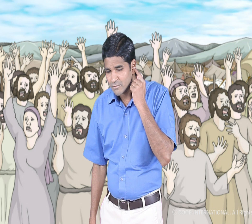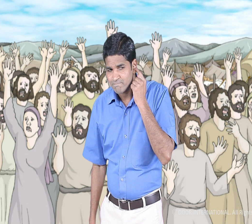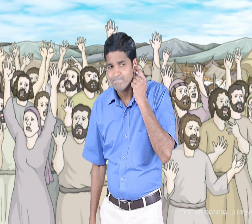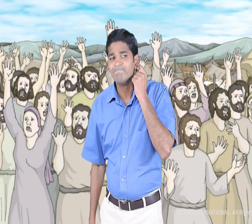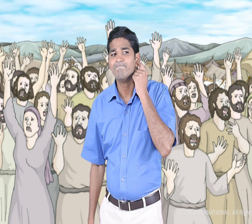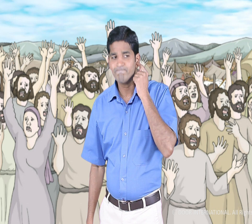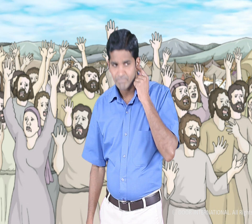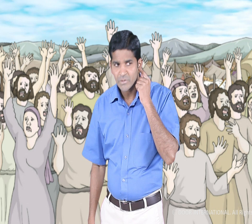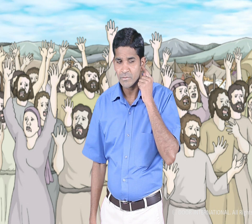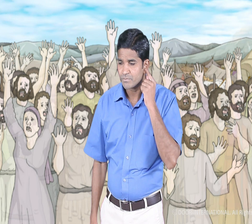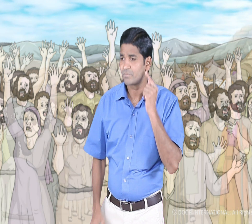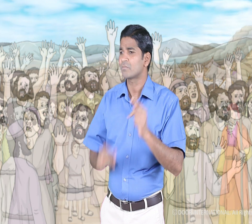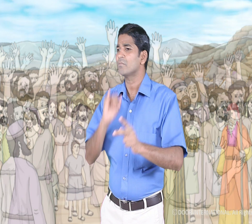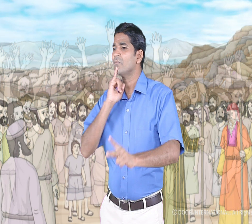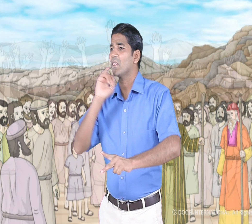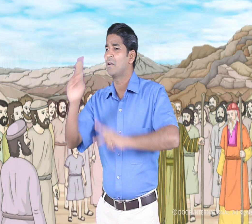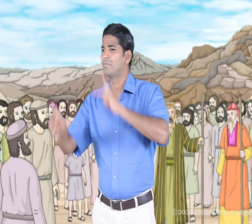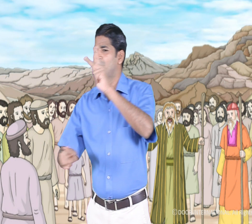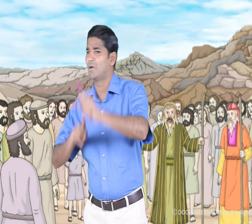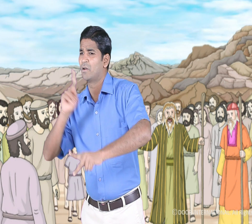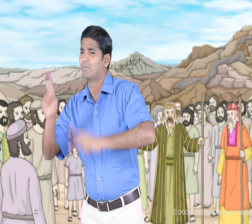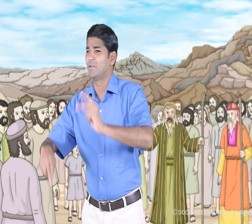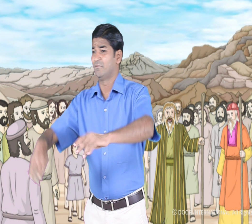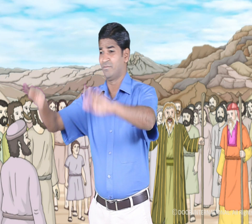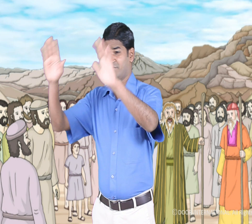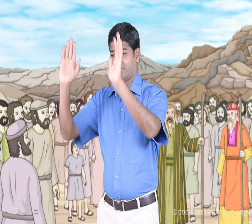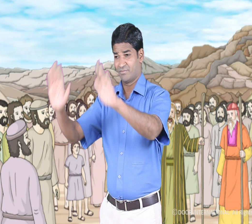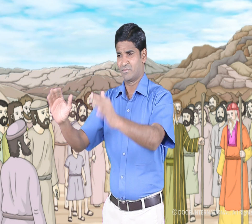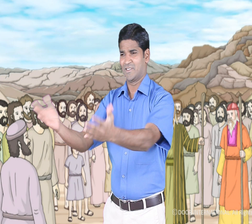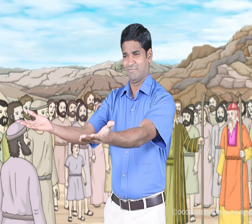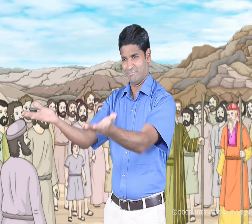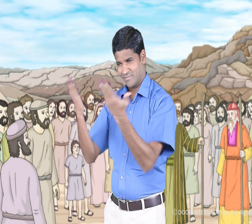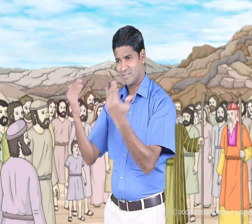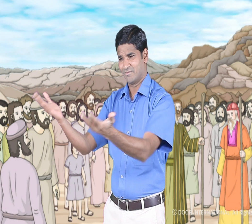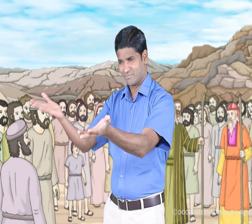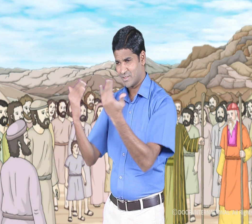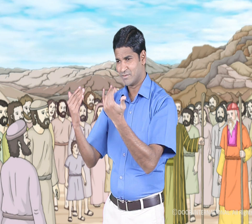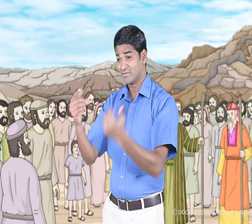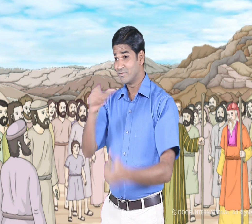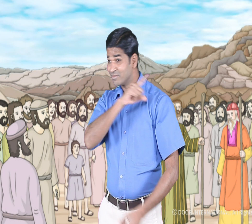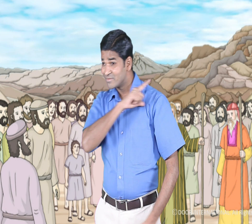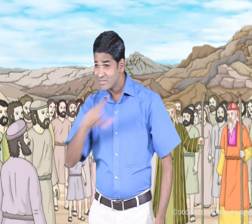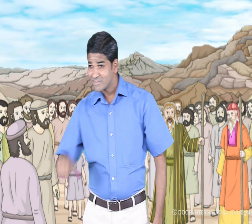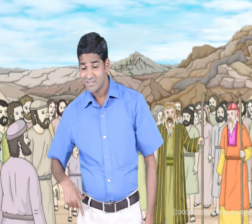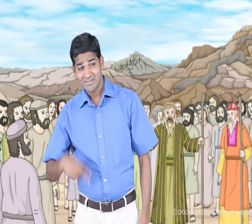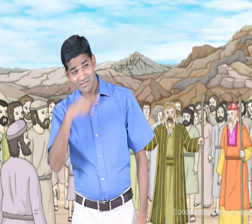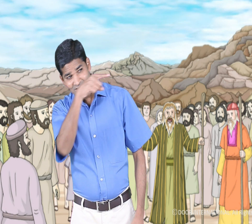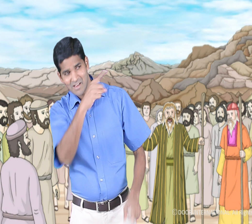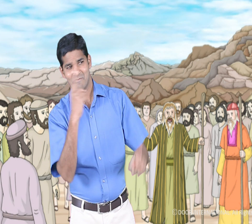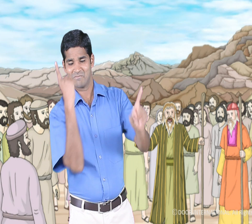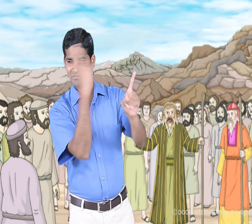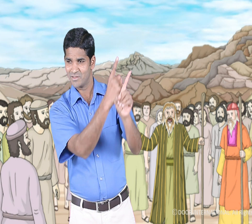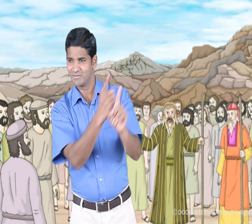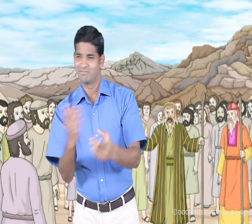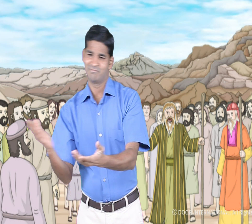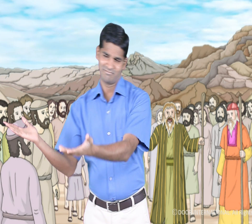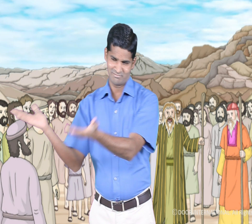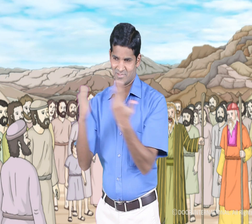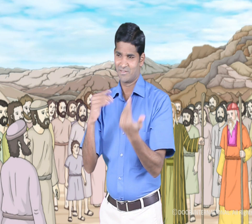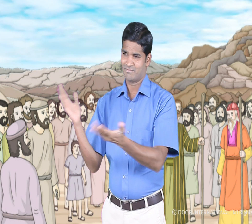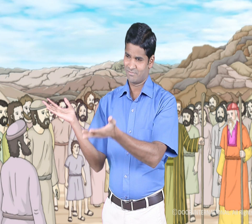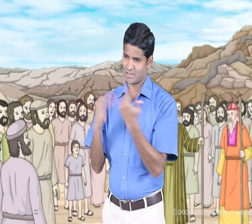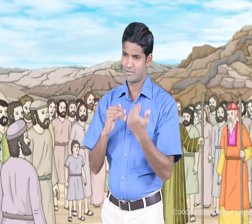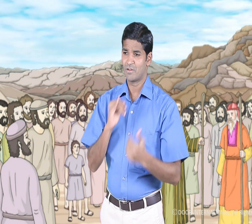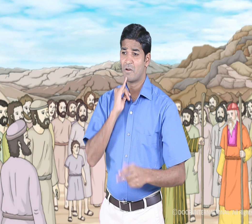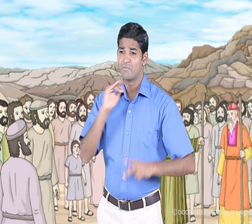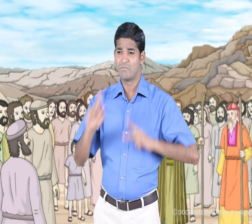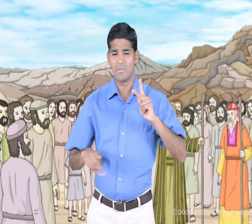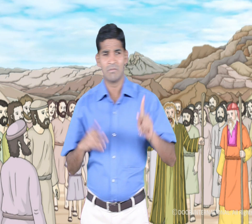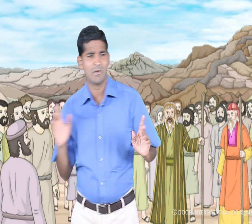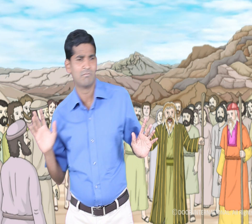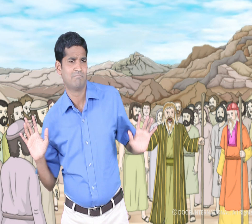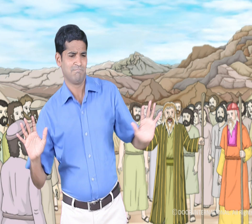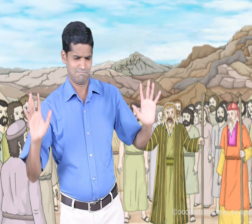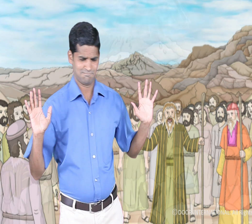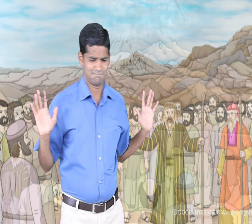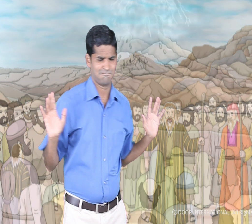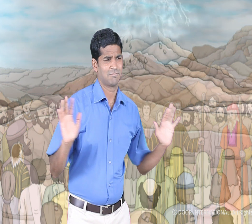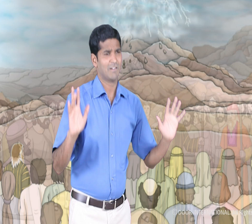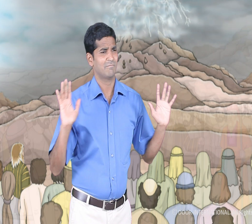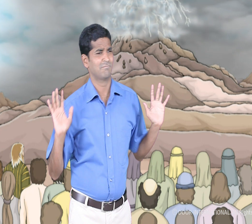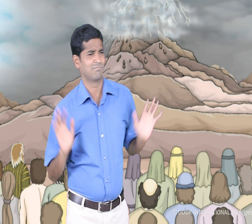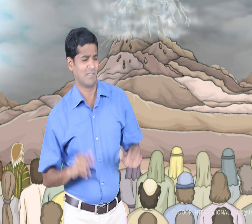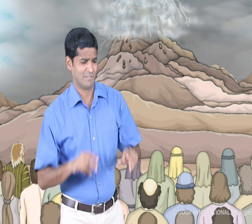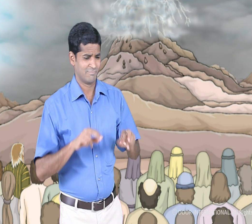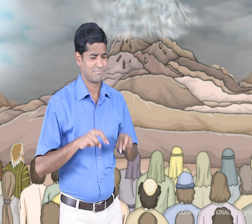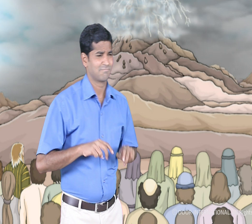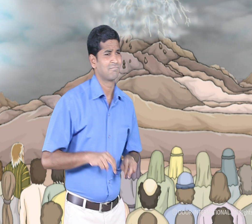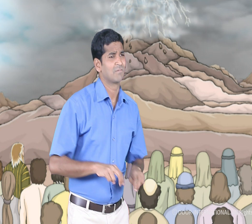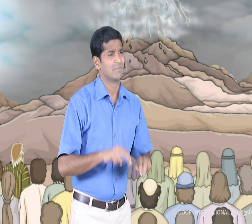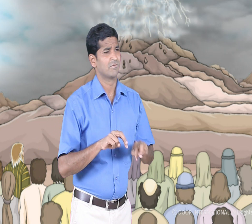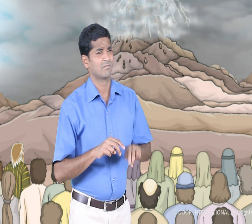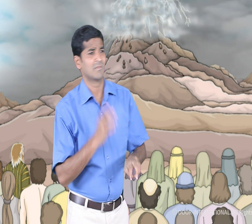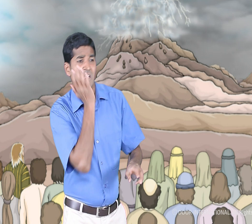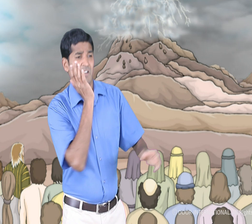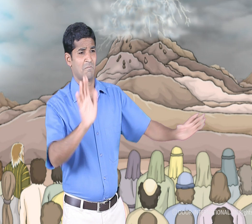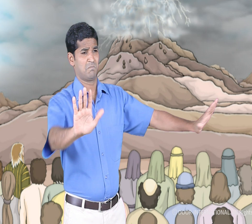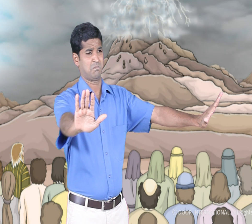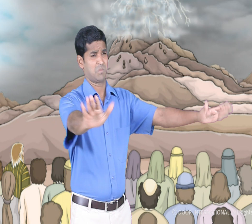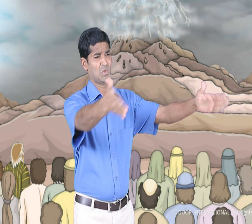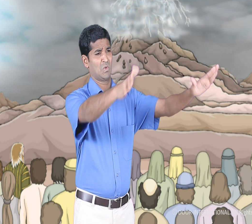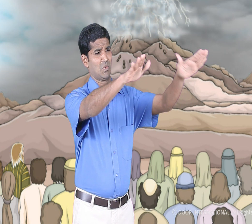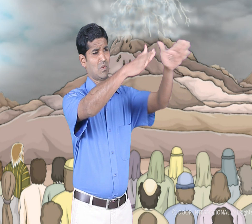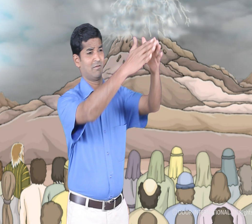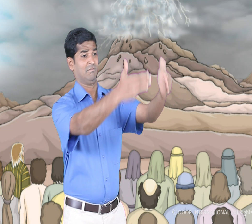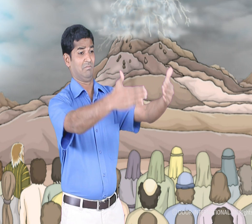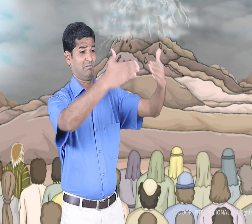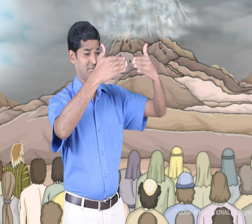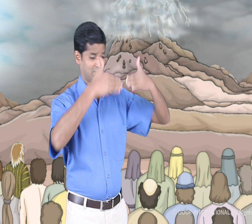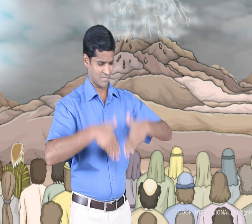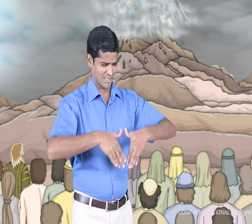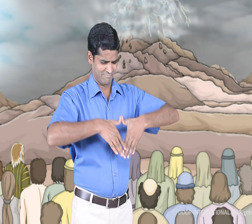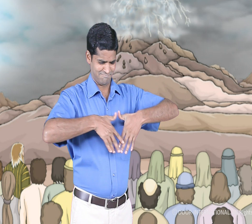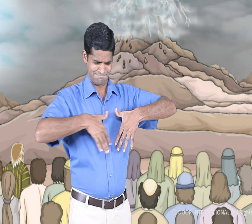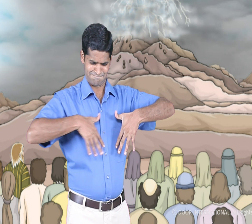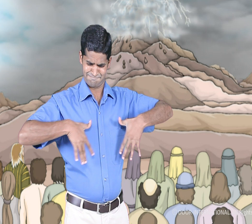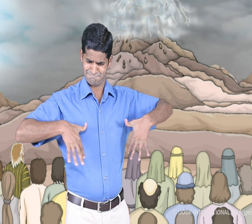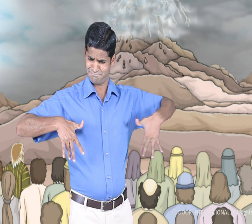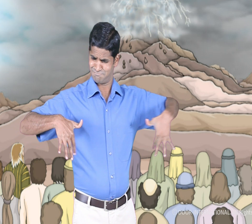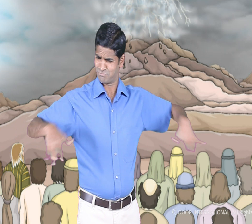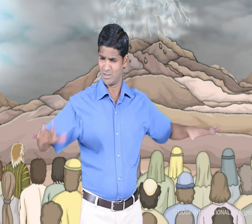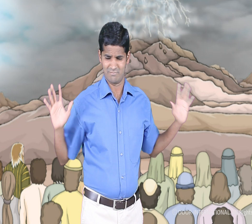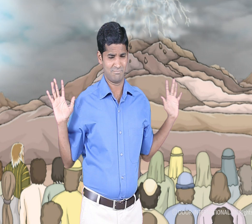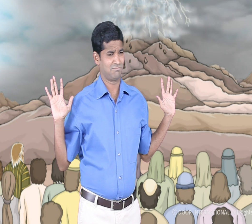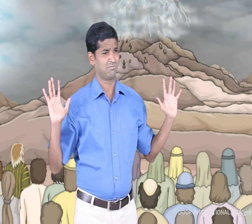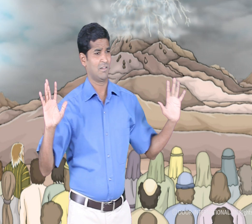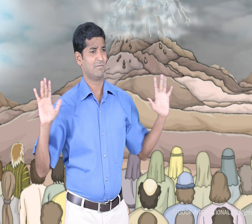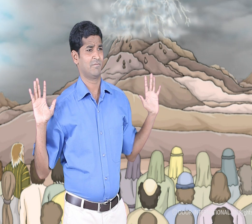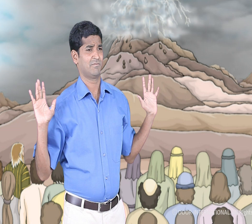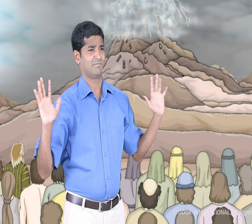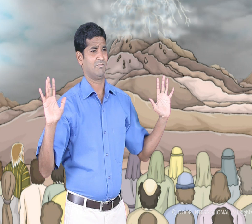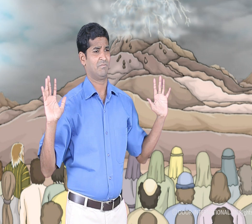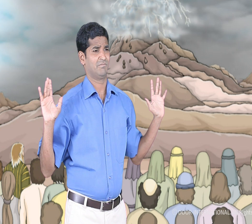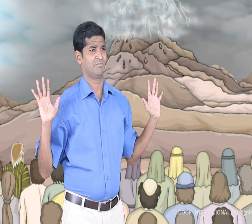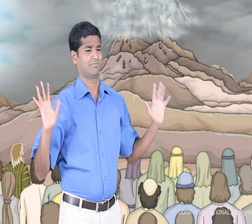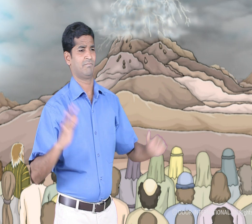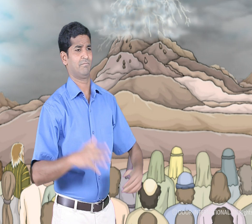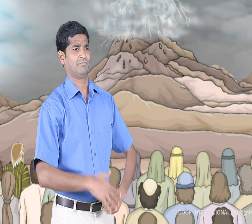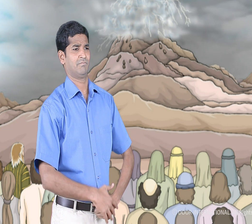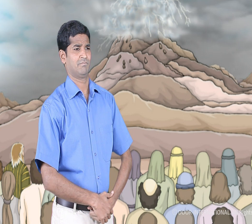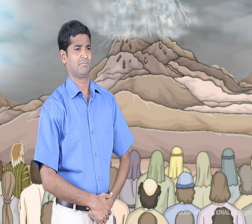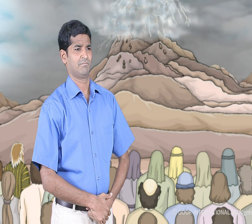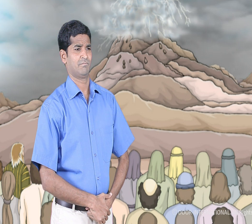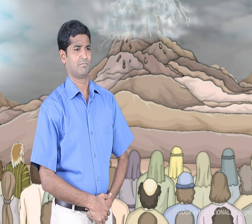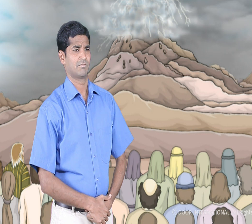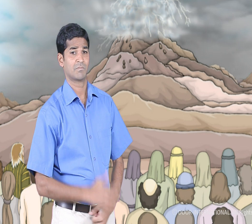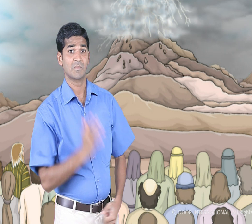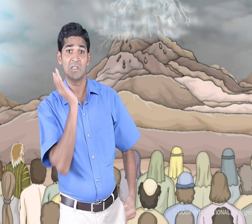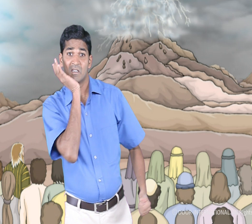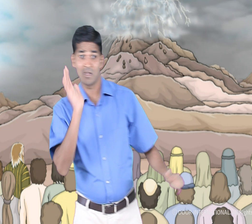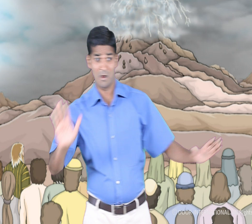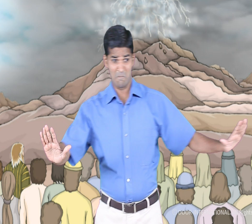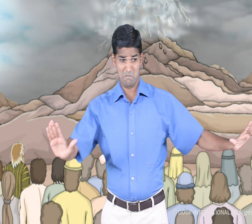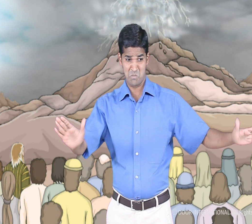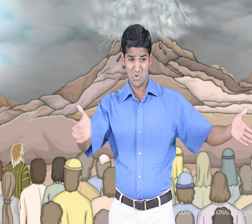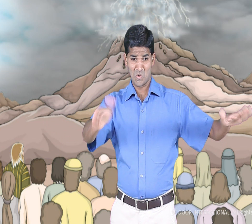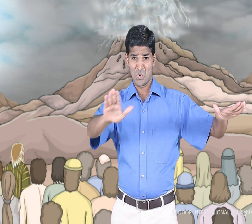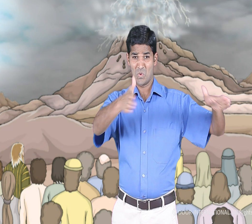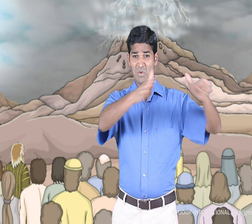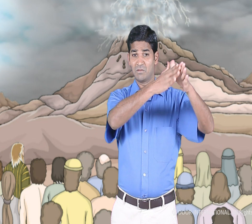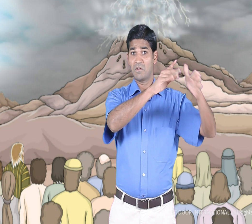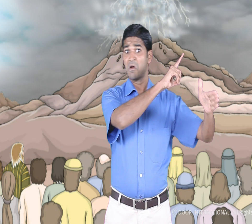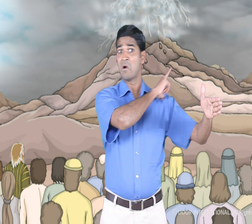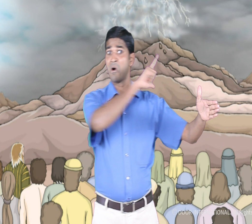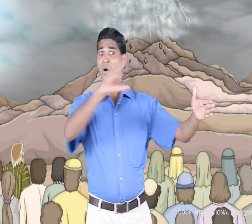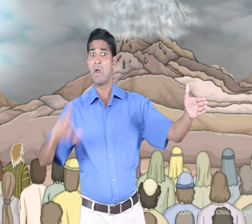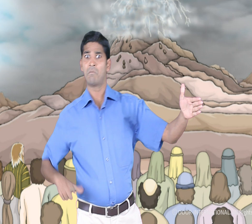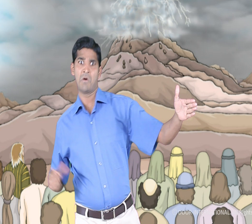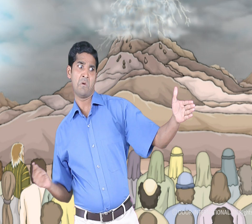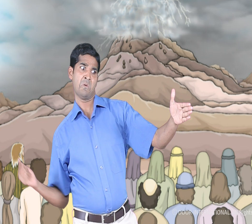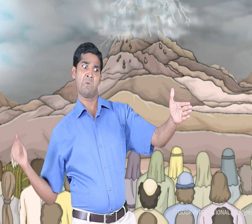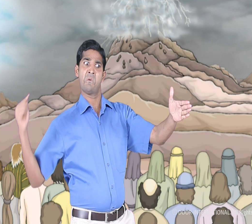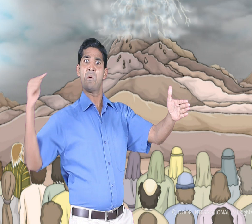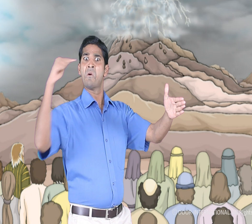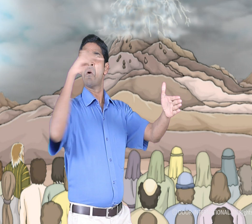Then Moses brought the people out of the camp to meet with God, and they stood at the foot of the mountain.